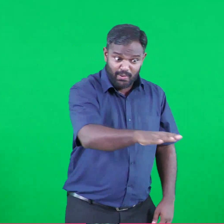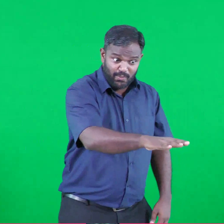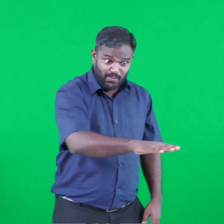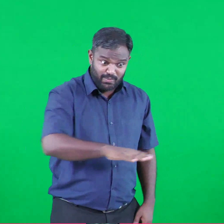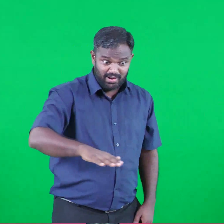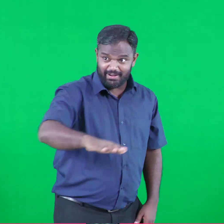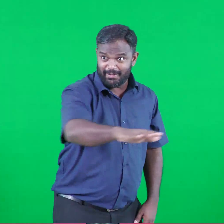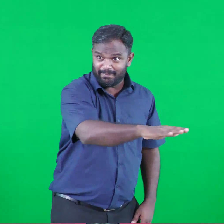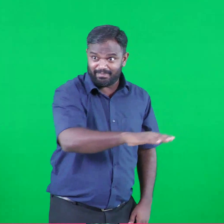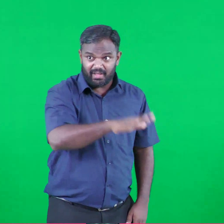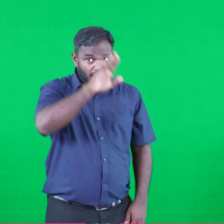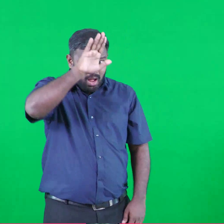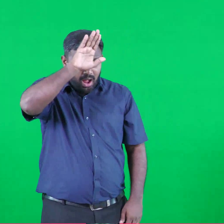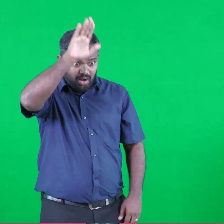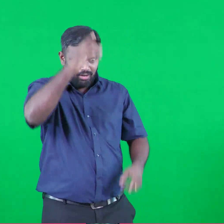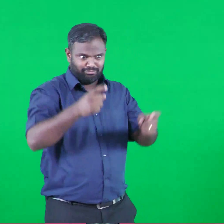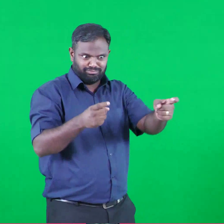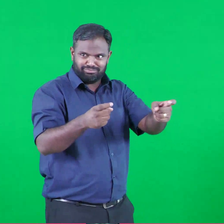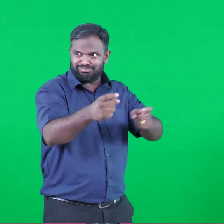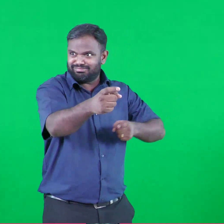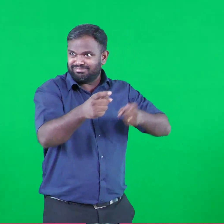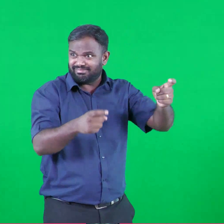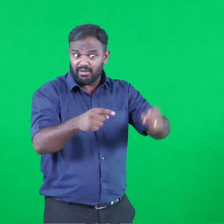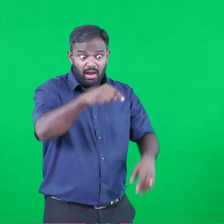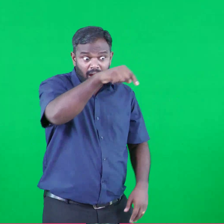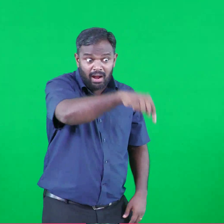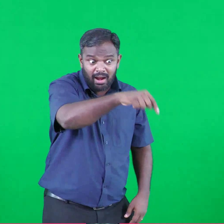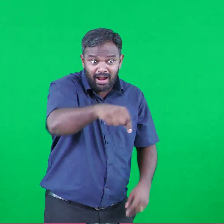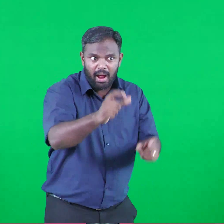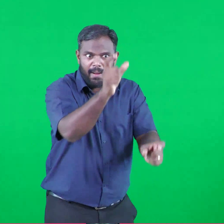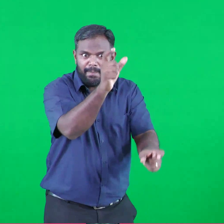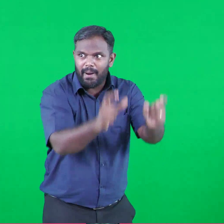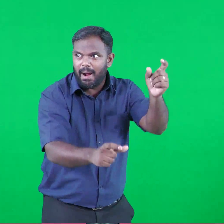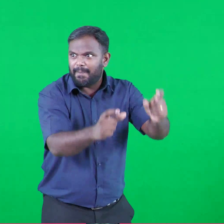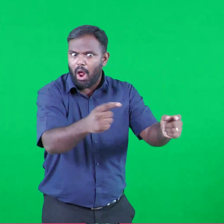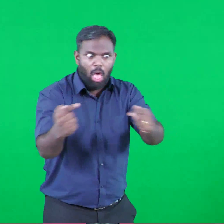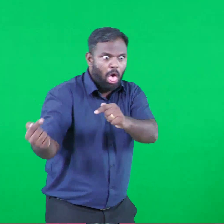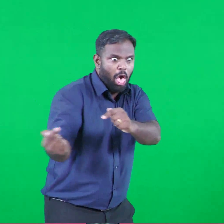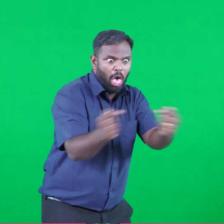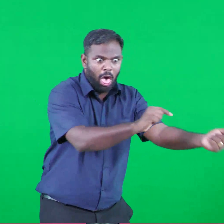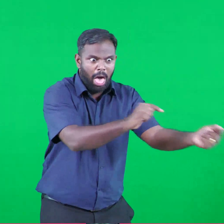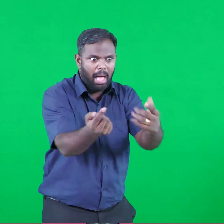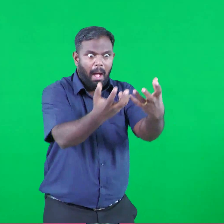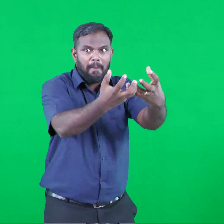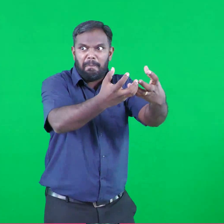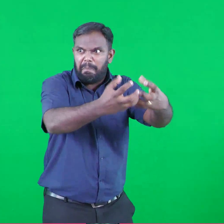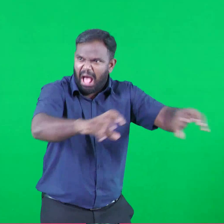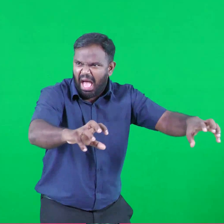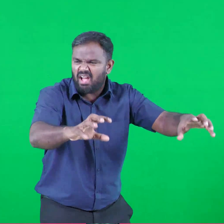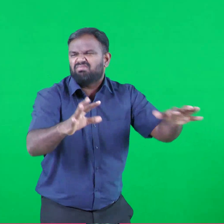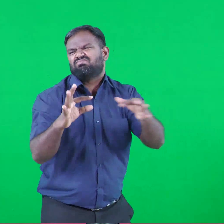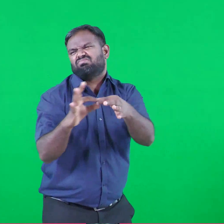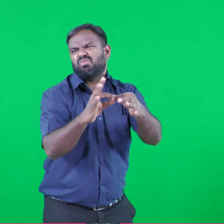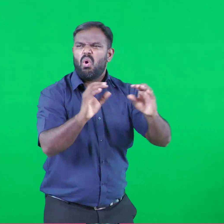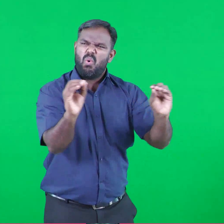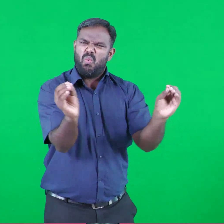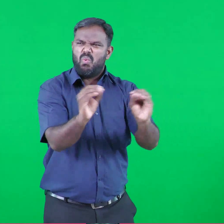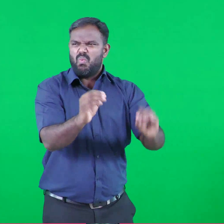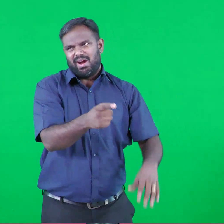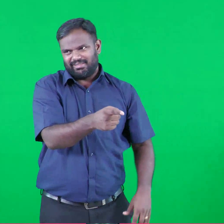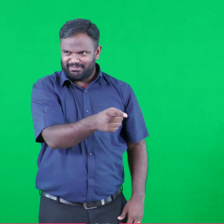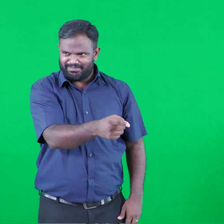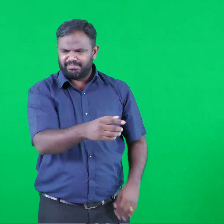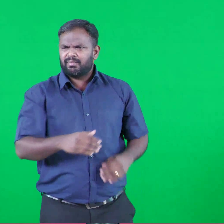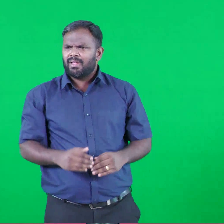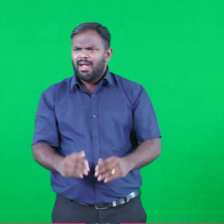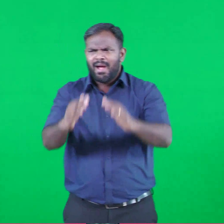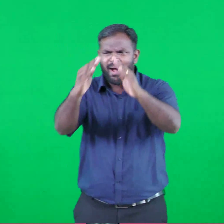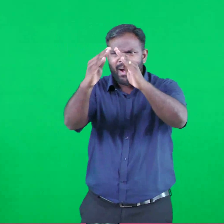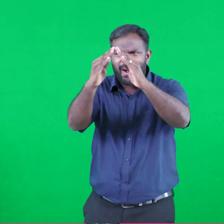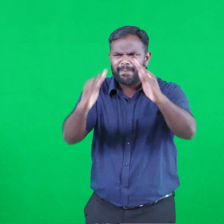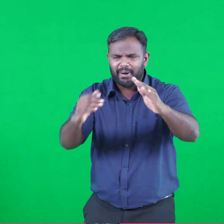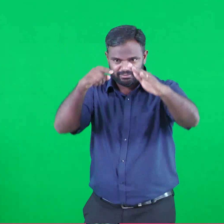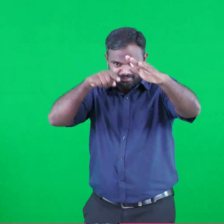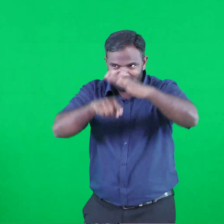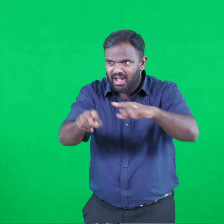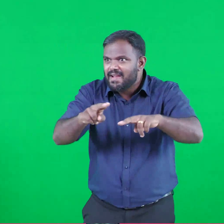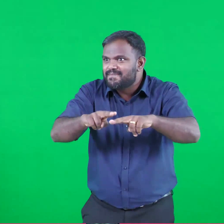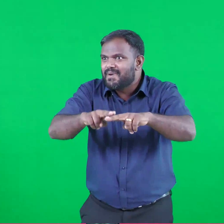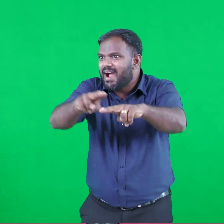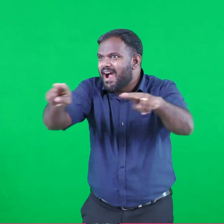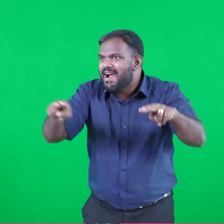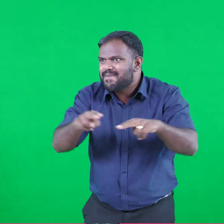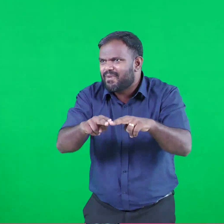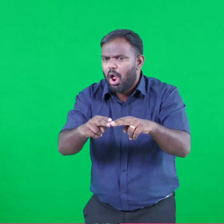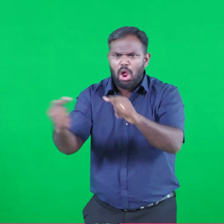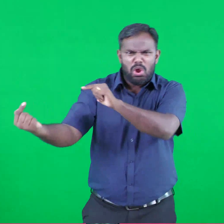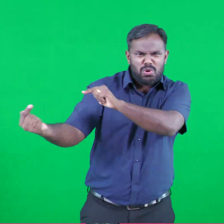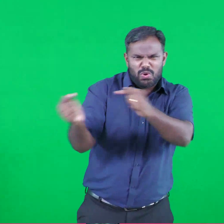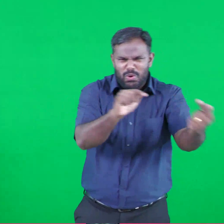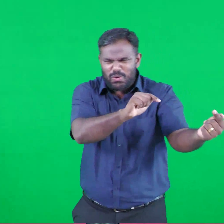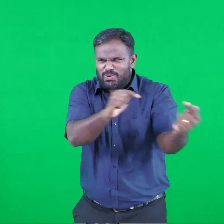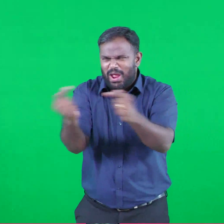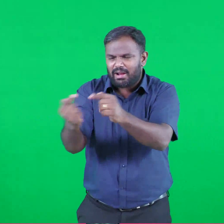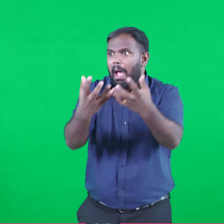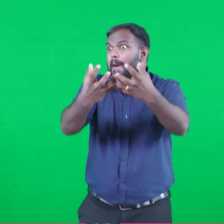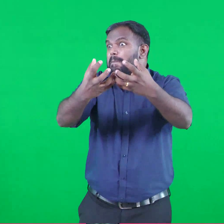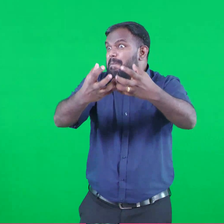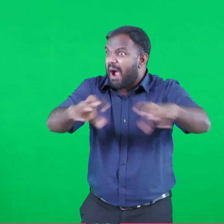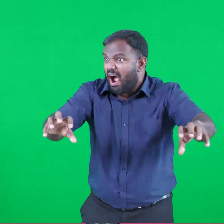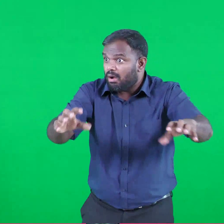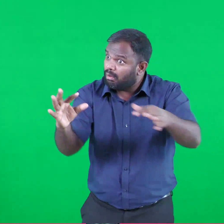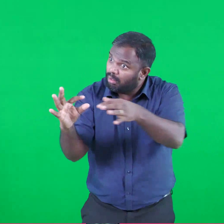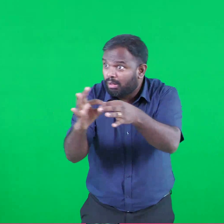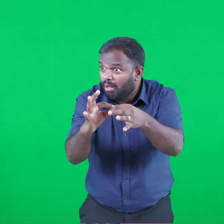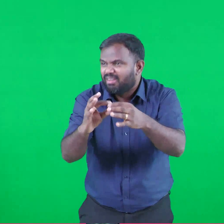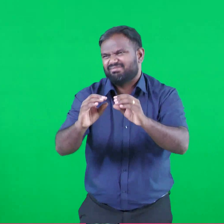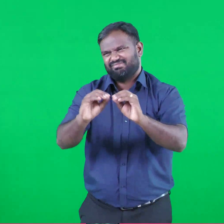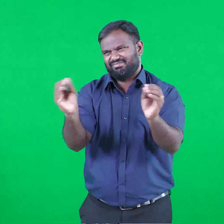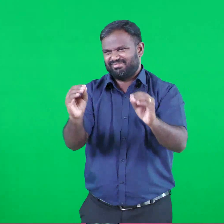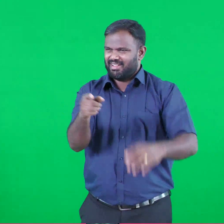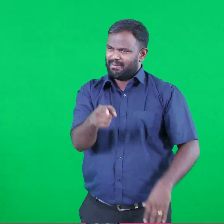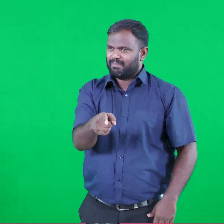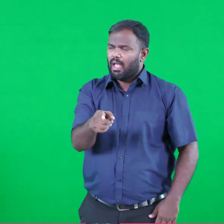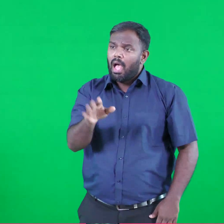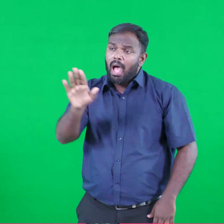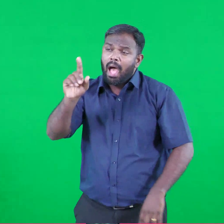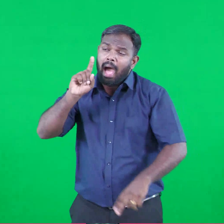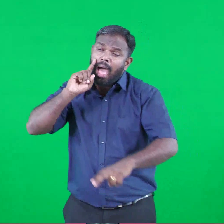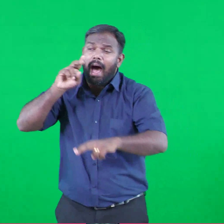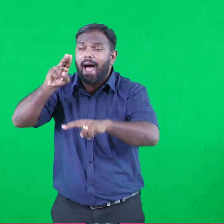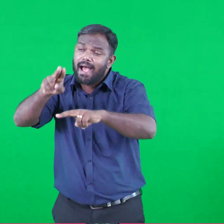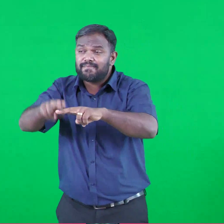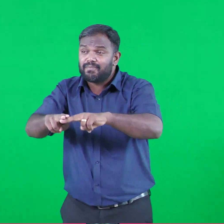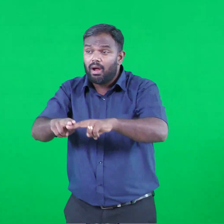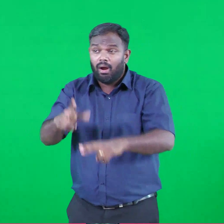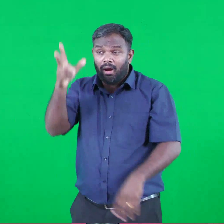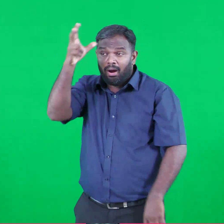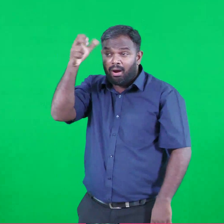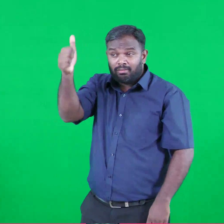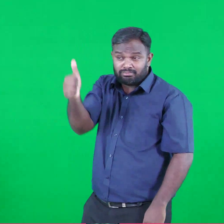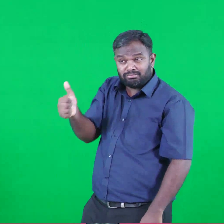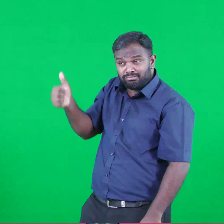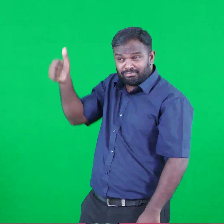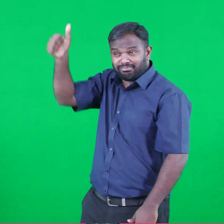If a house is divided against itself, it cannot stand.